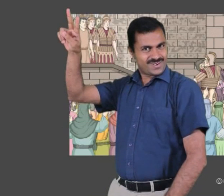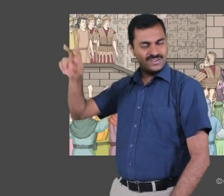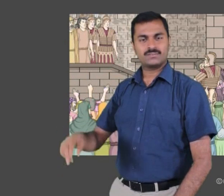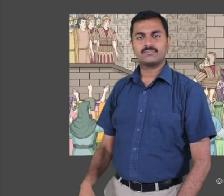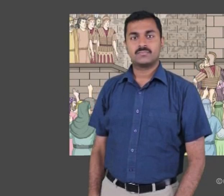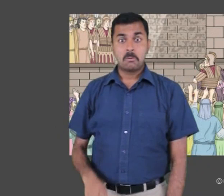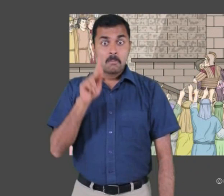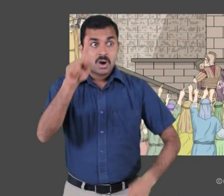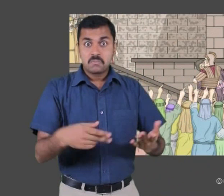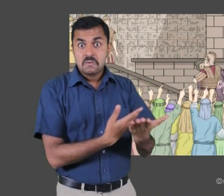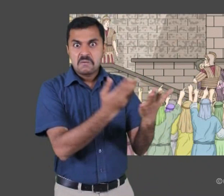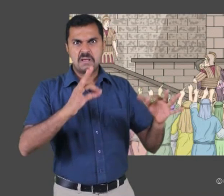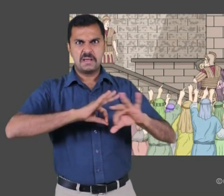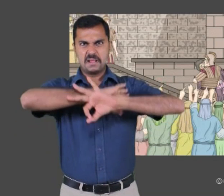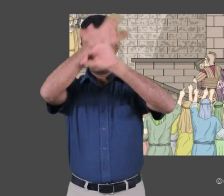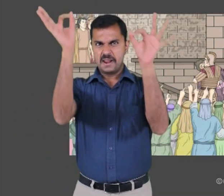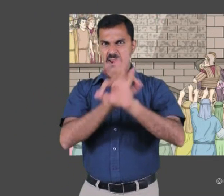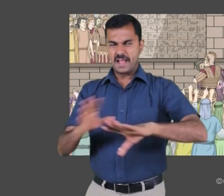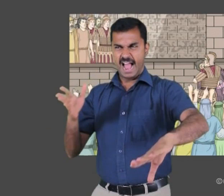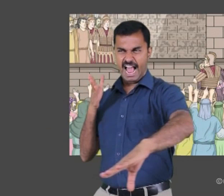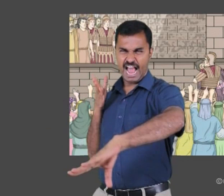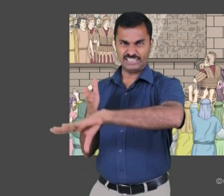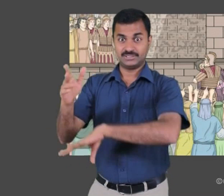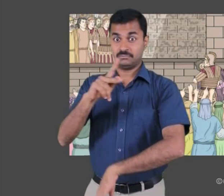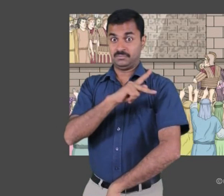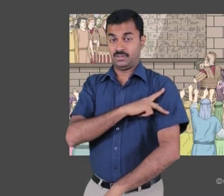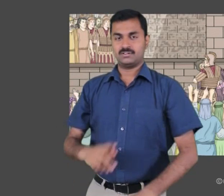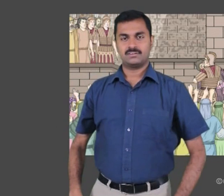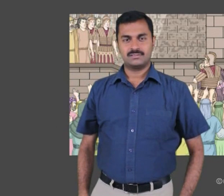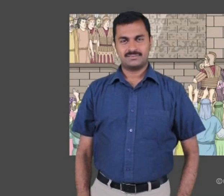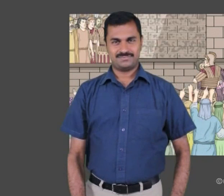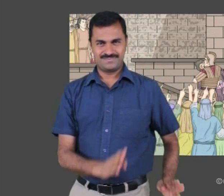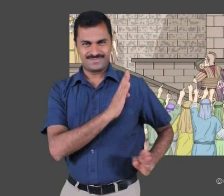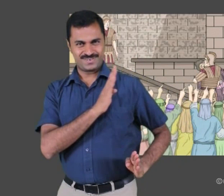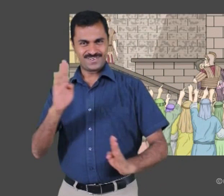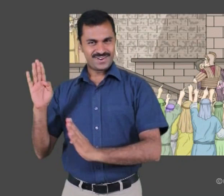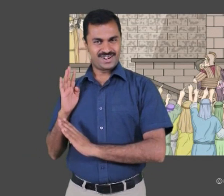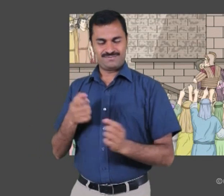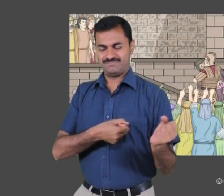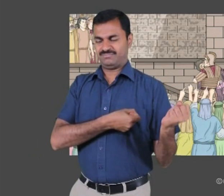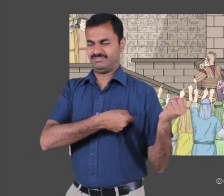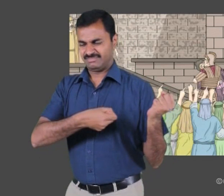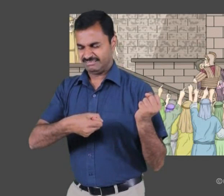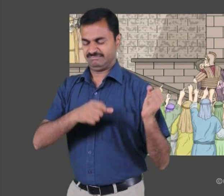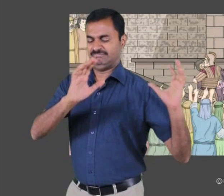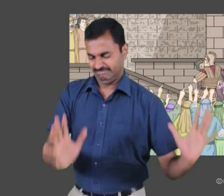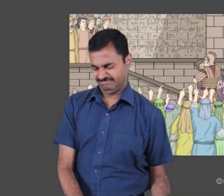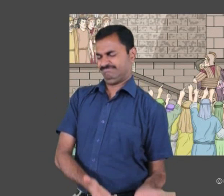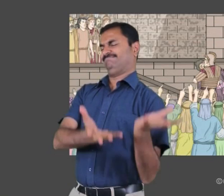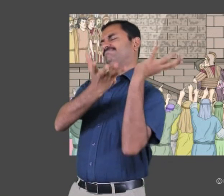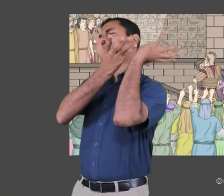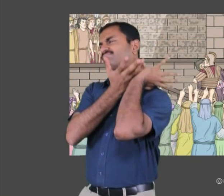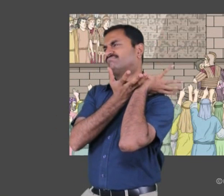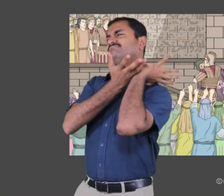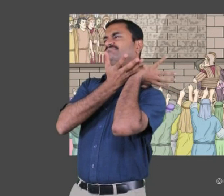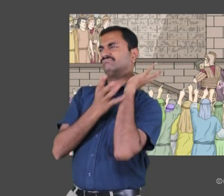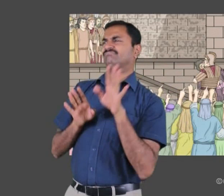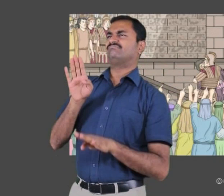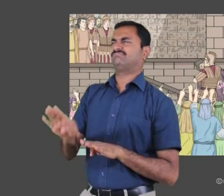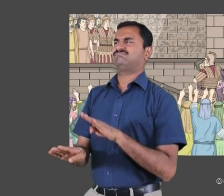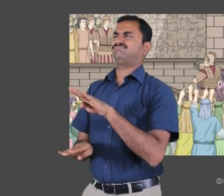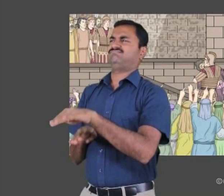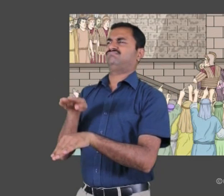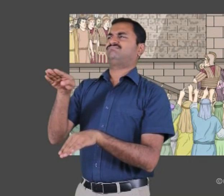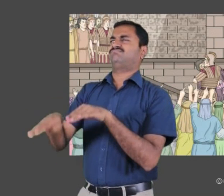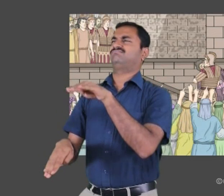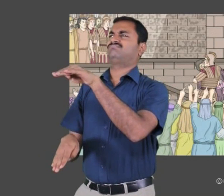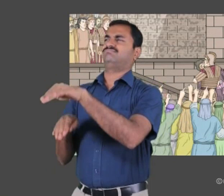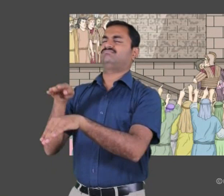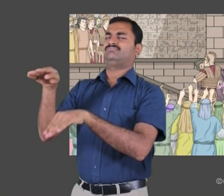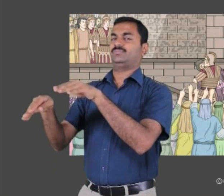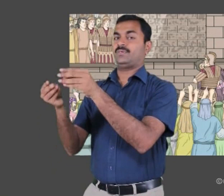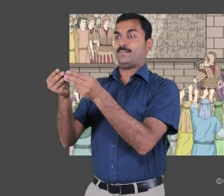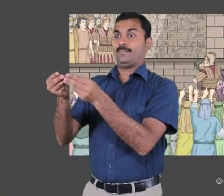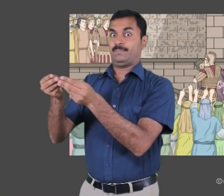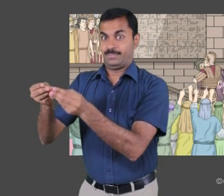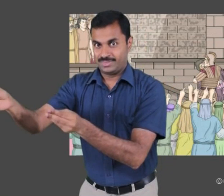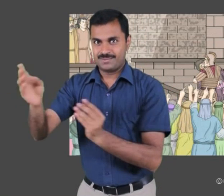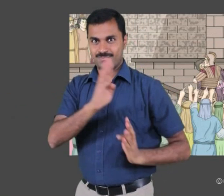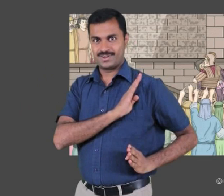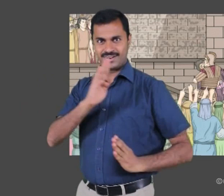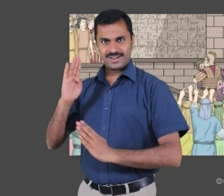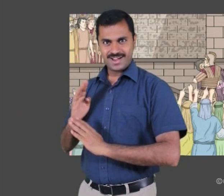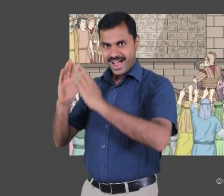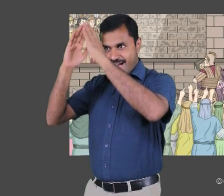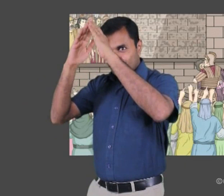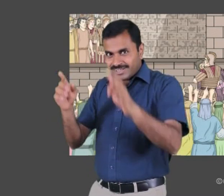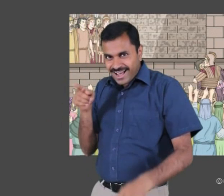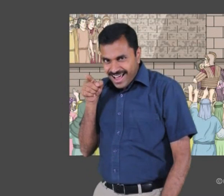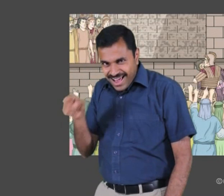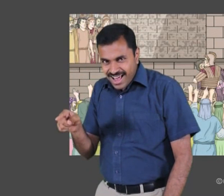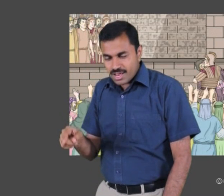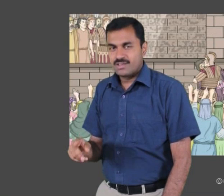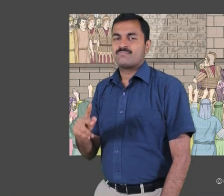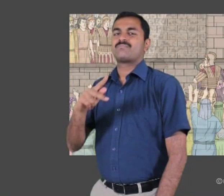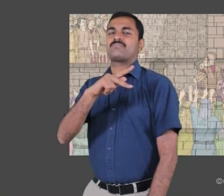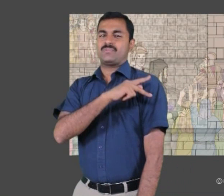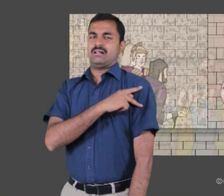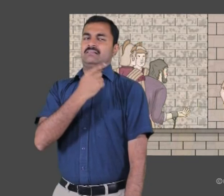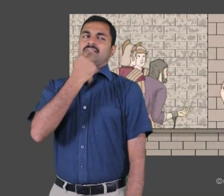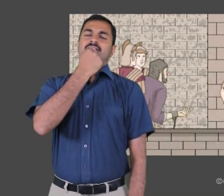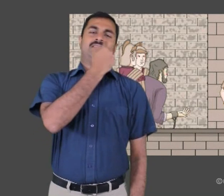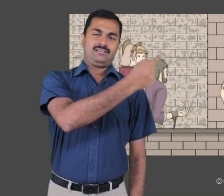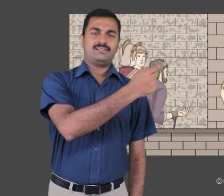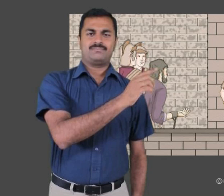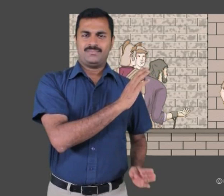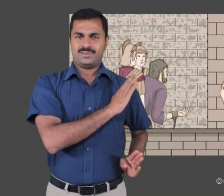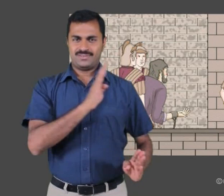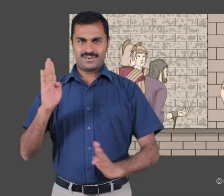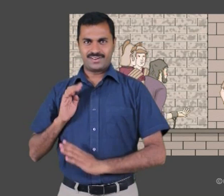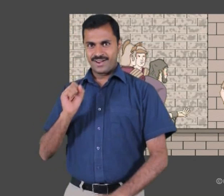For the crowd that followed him kept shouting, “Away with him!”